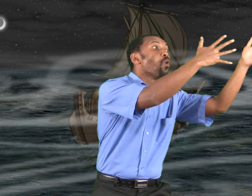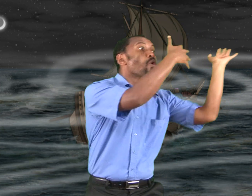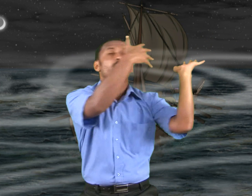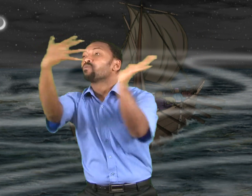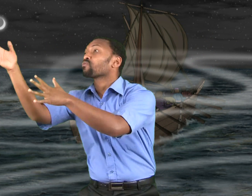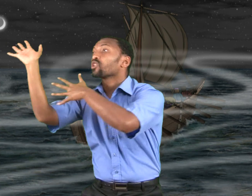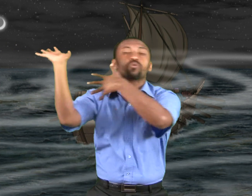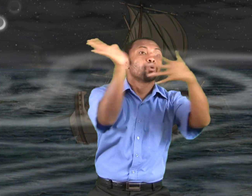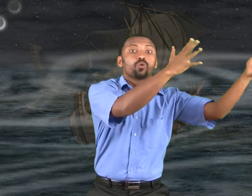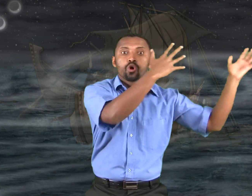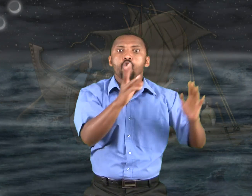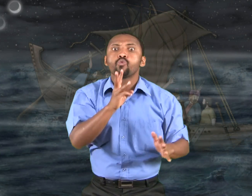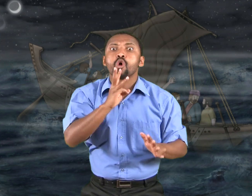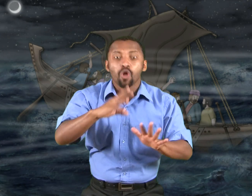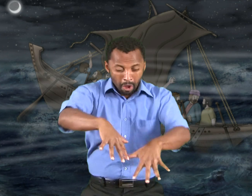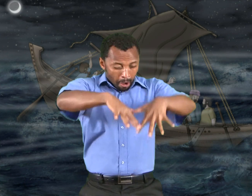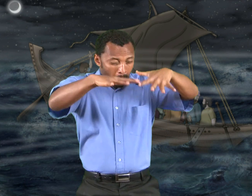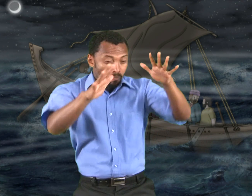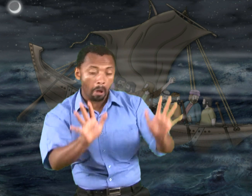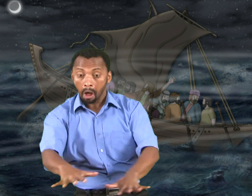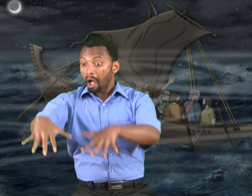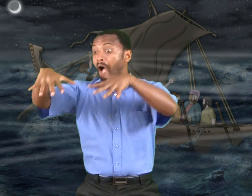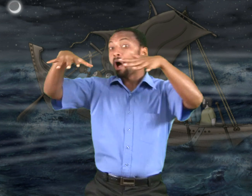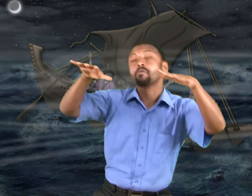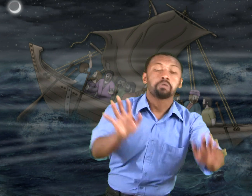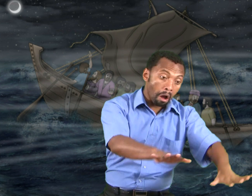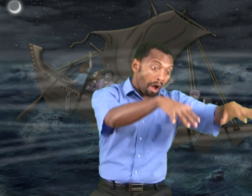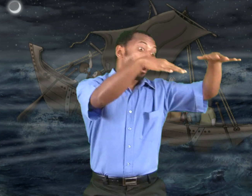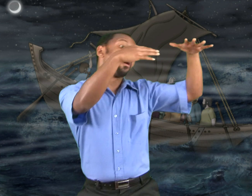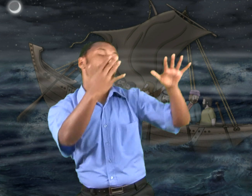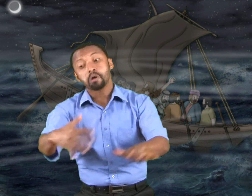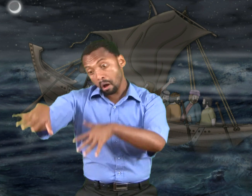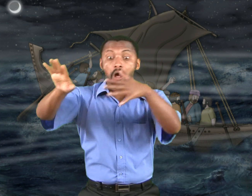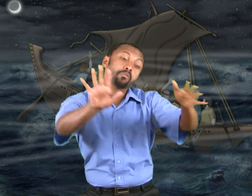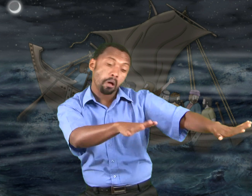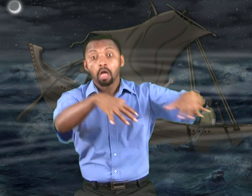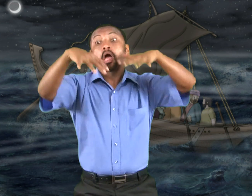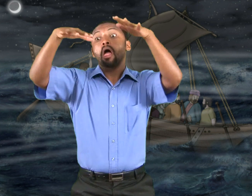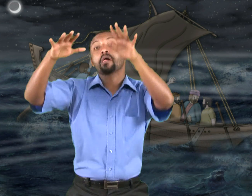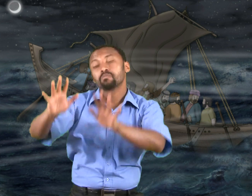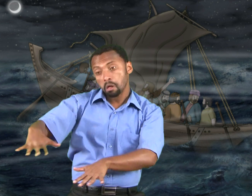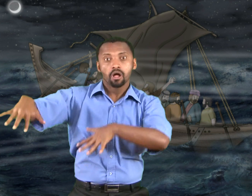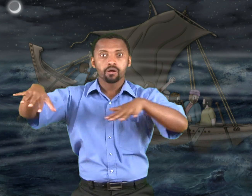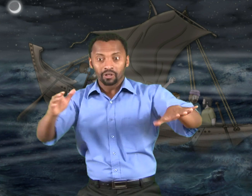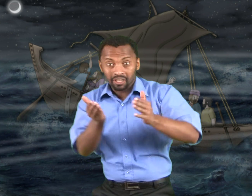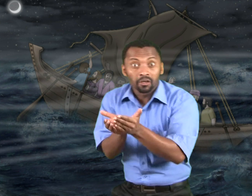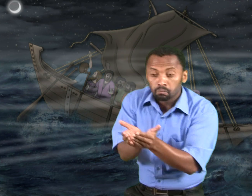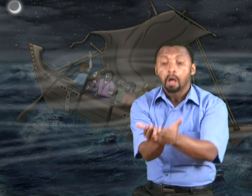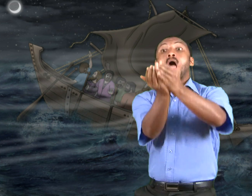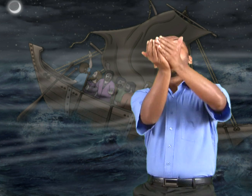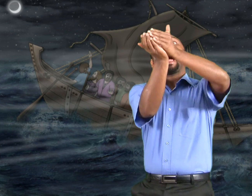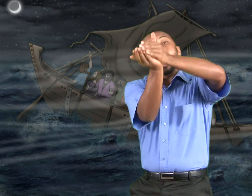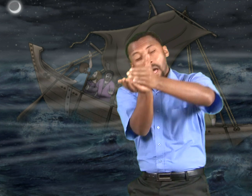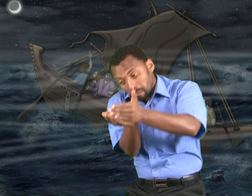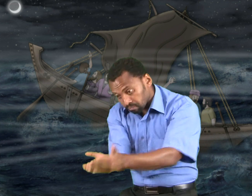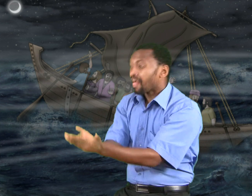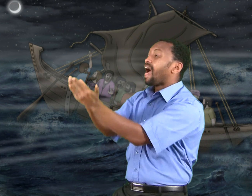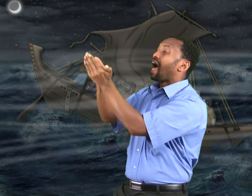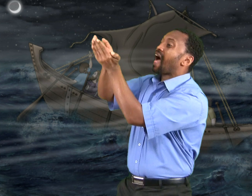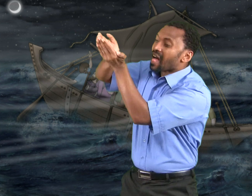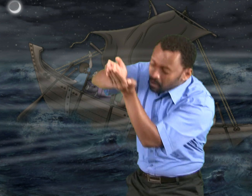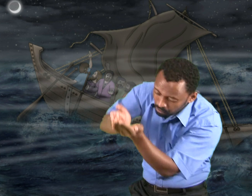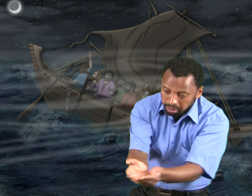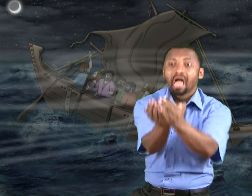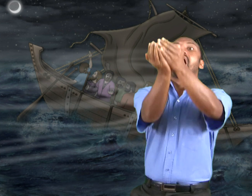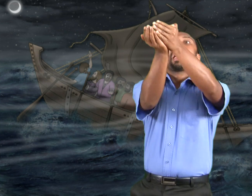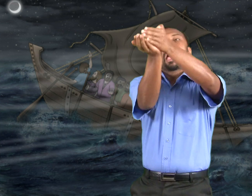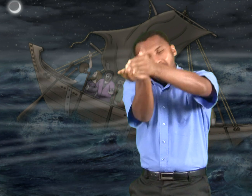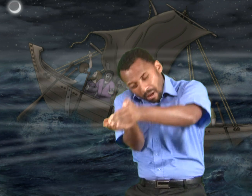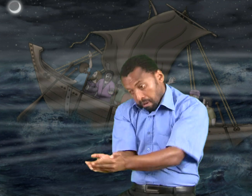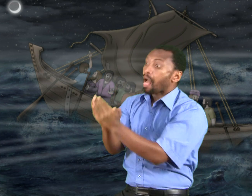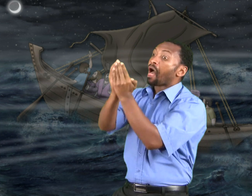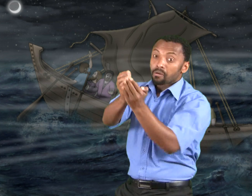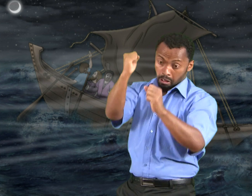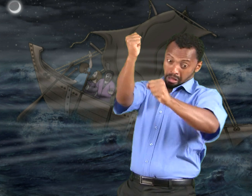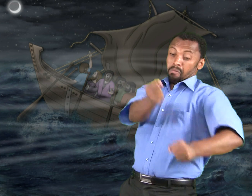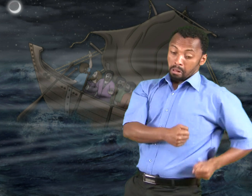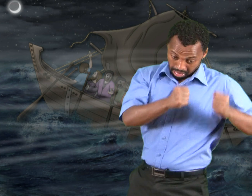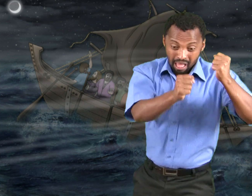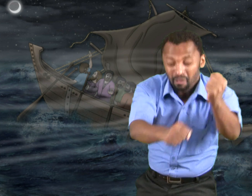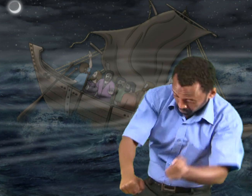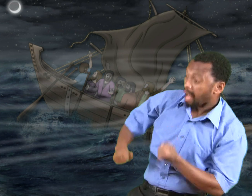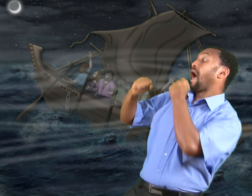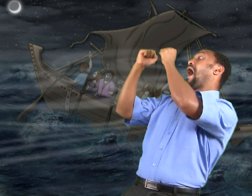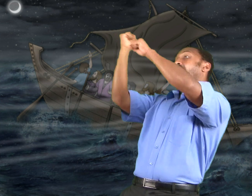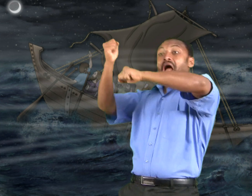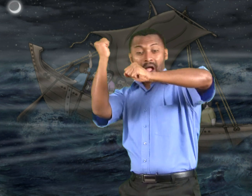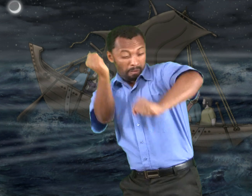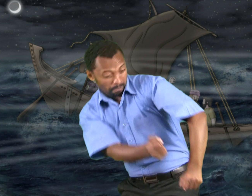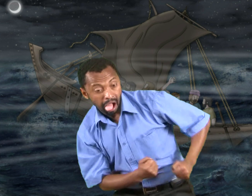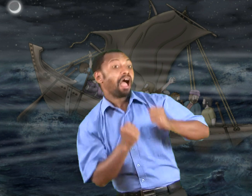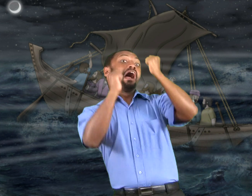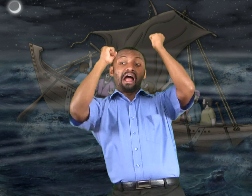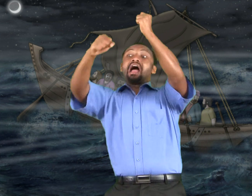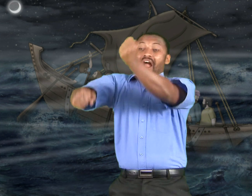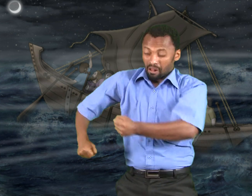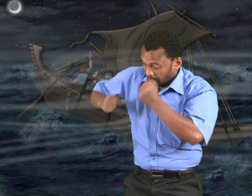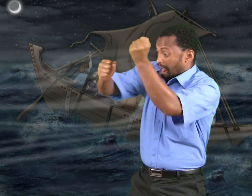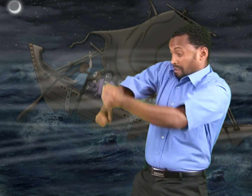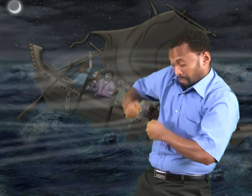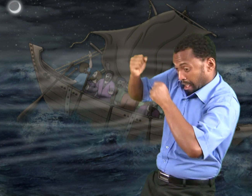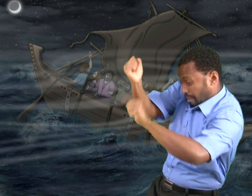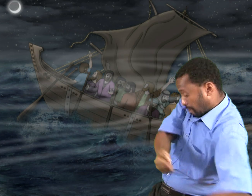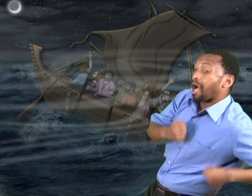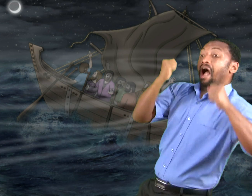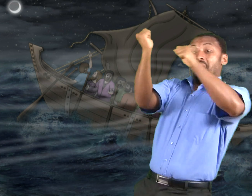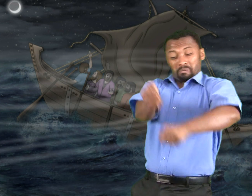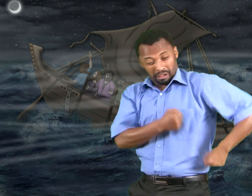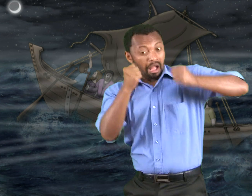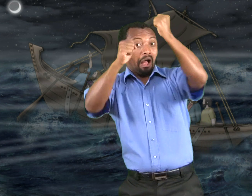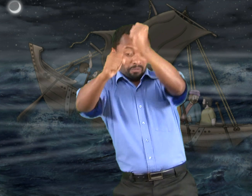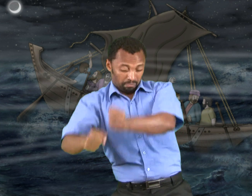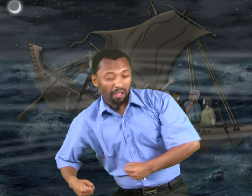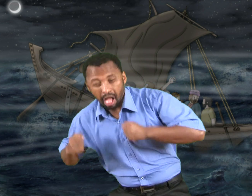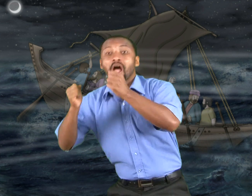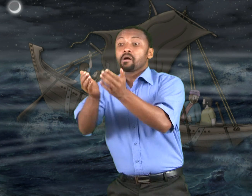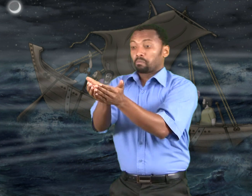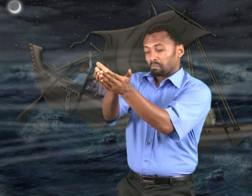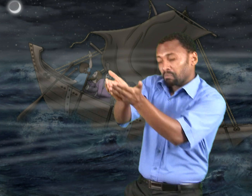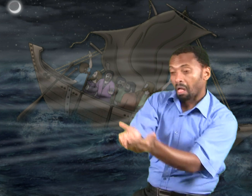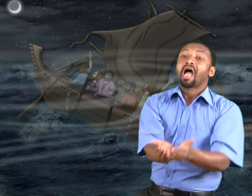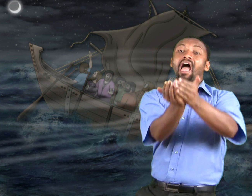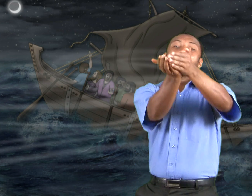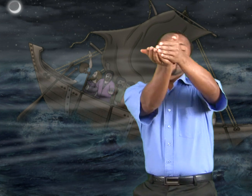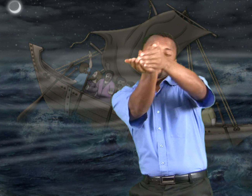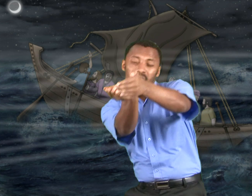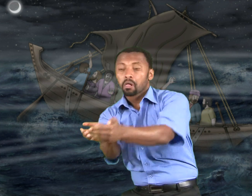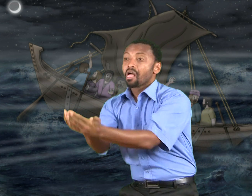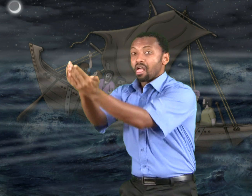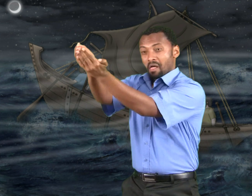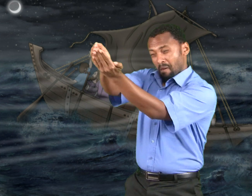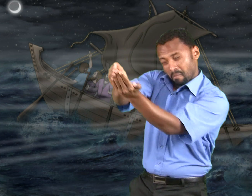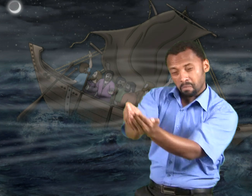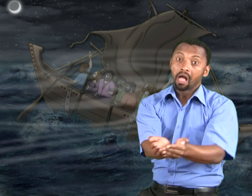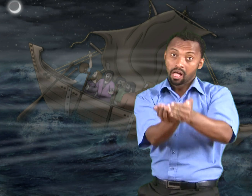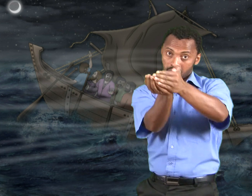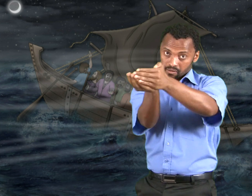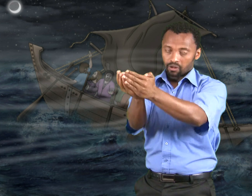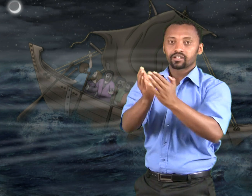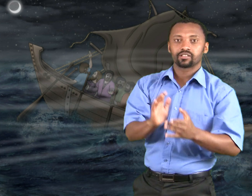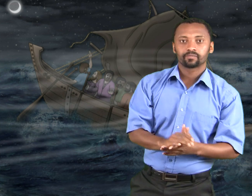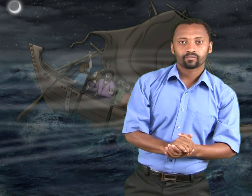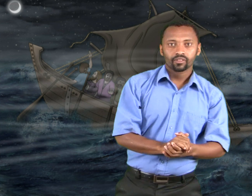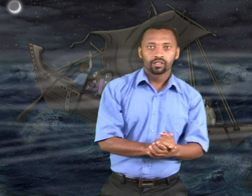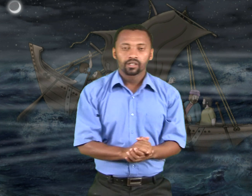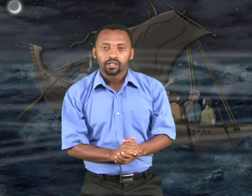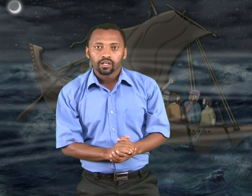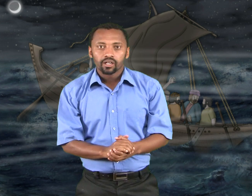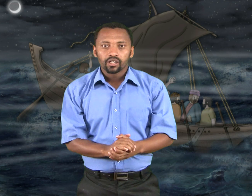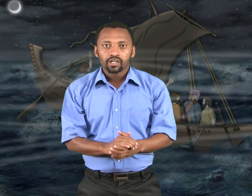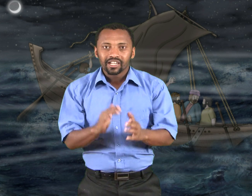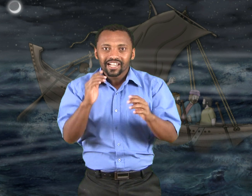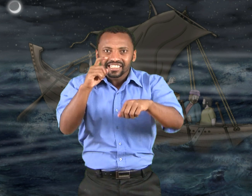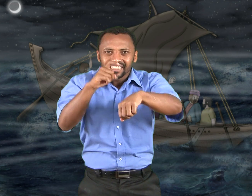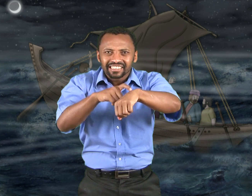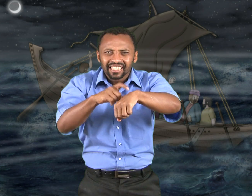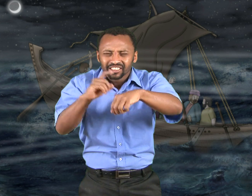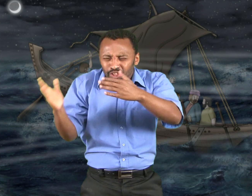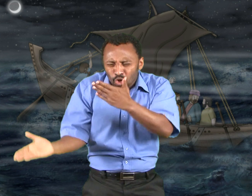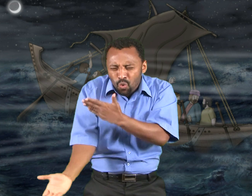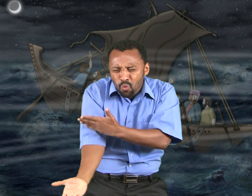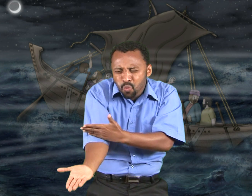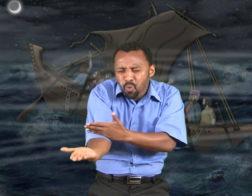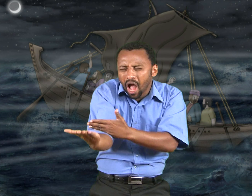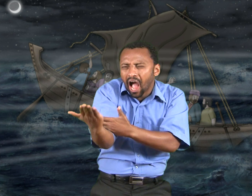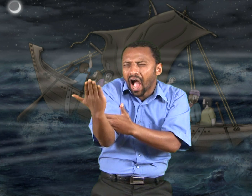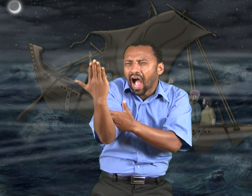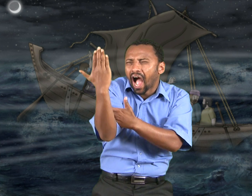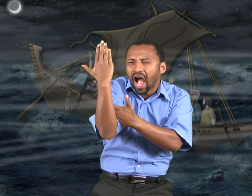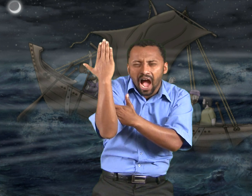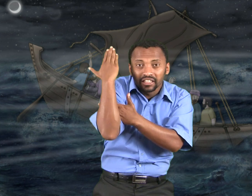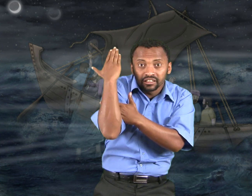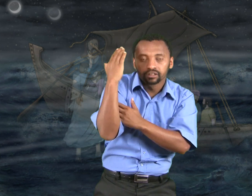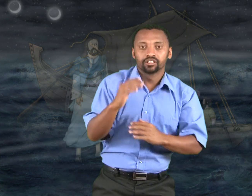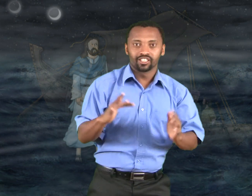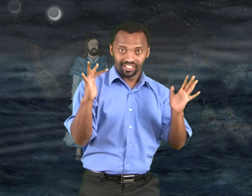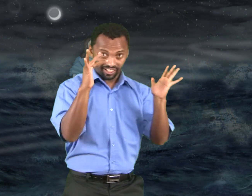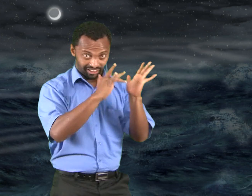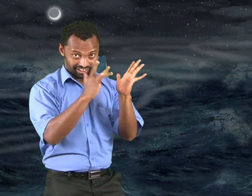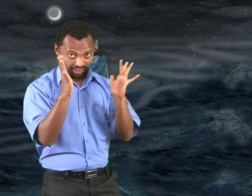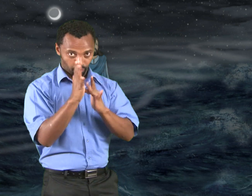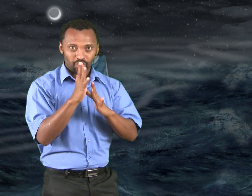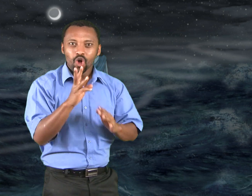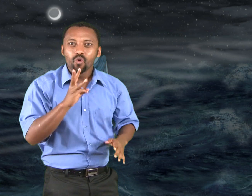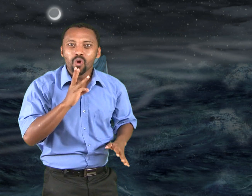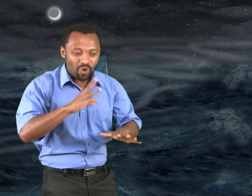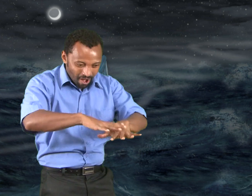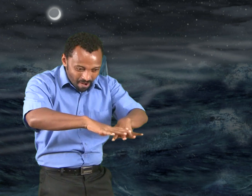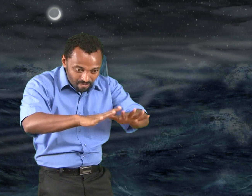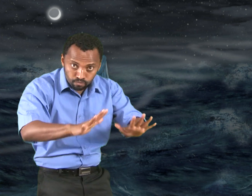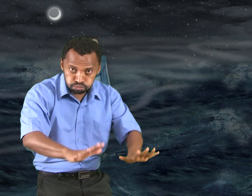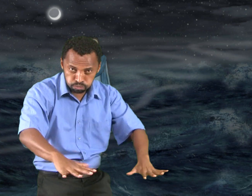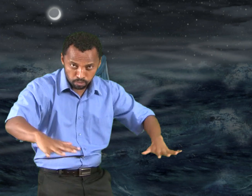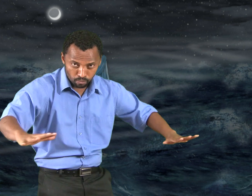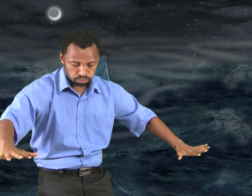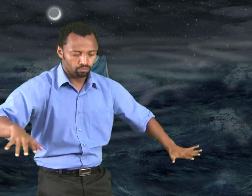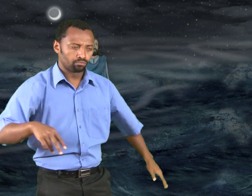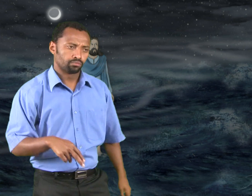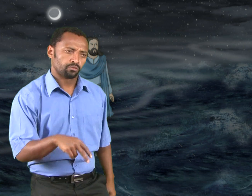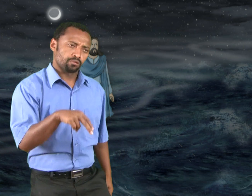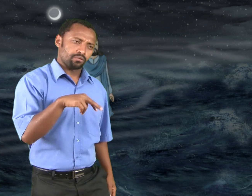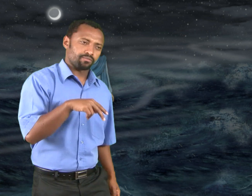During the fourth watch of the night, Jesus went out to them, walking on the sea.